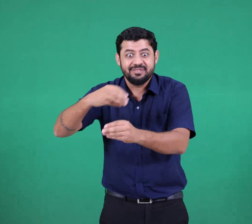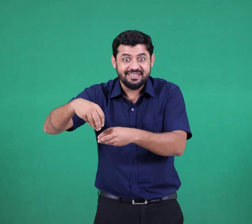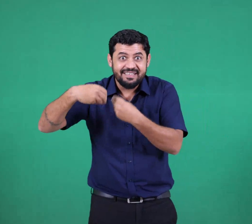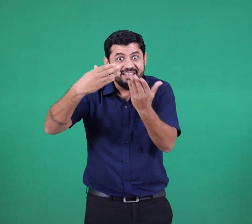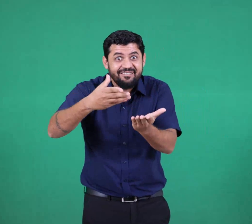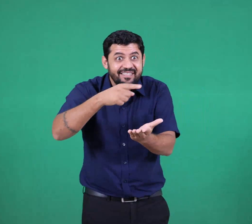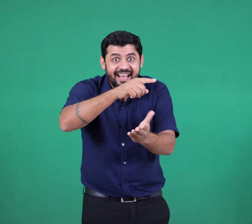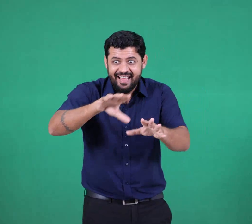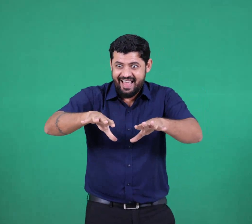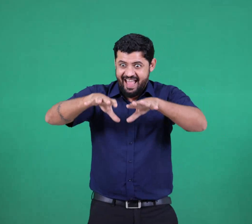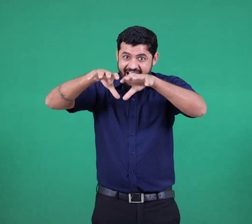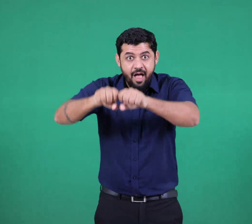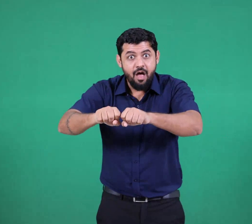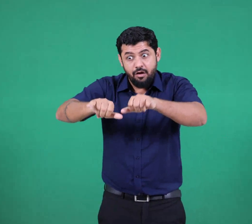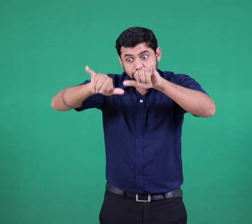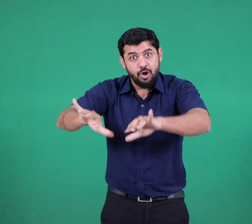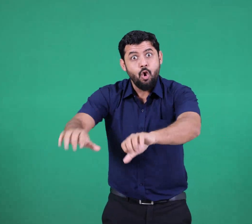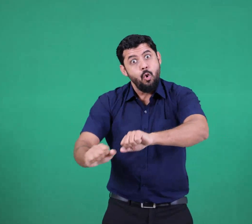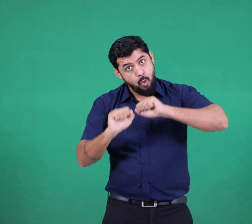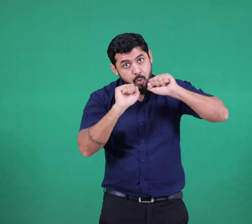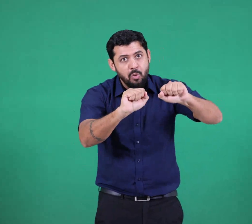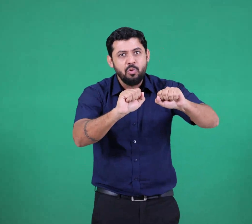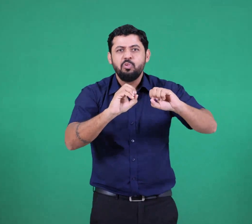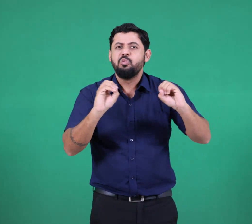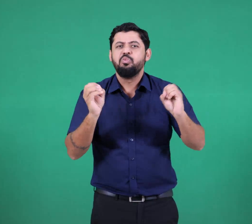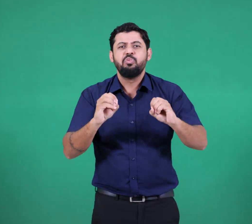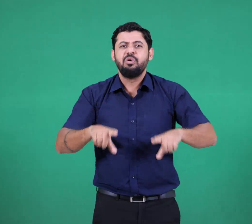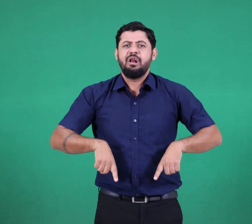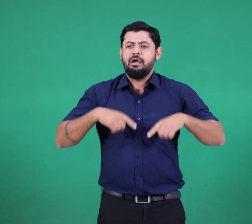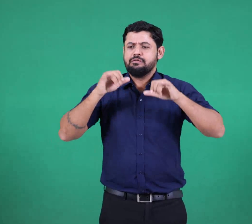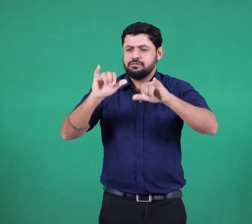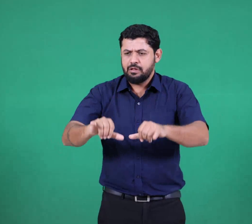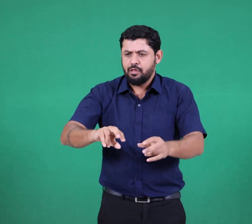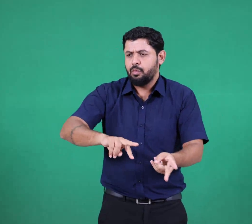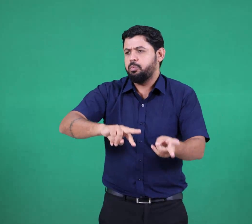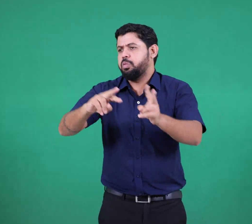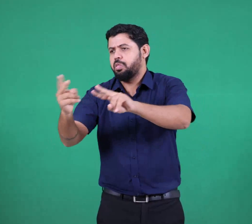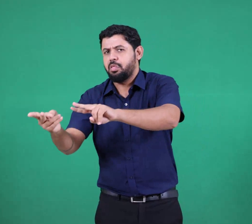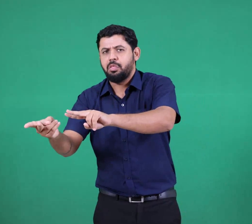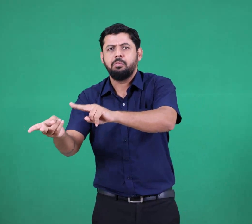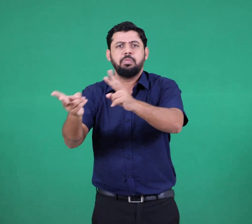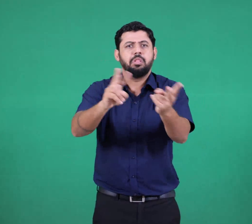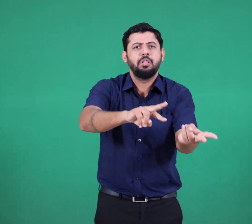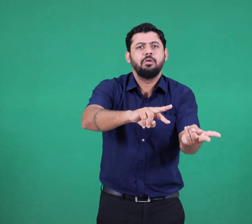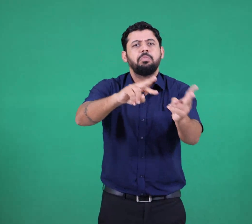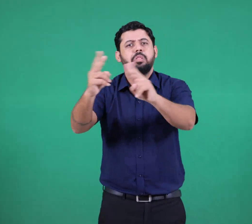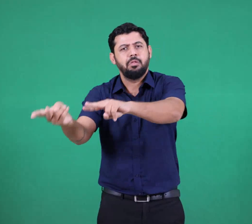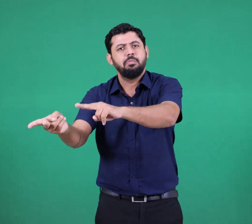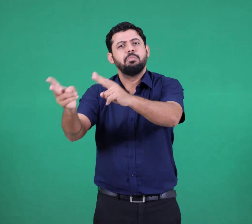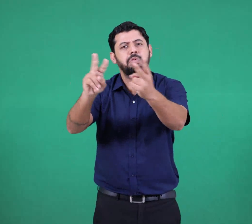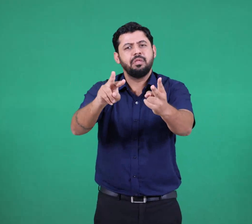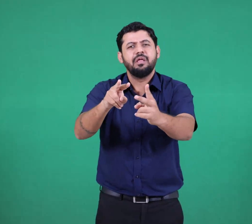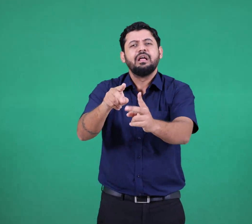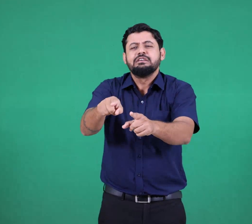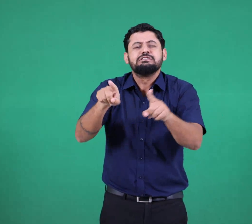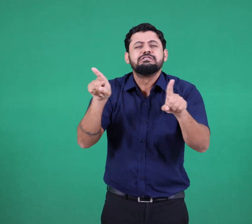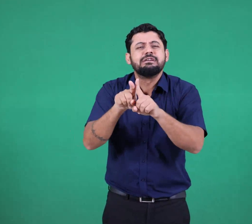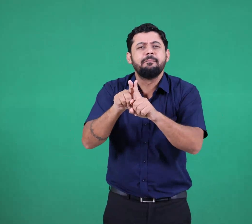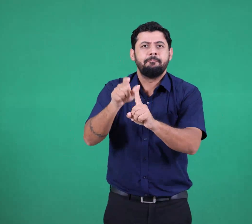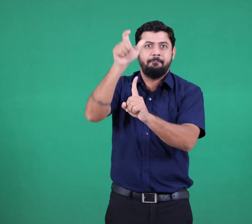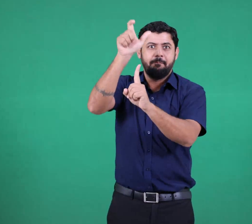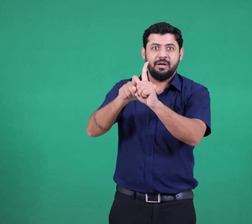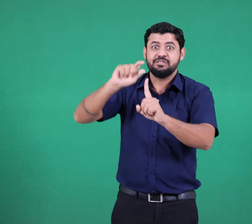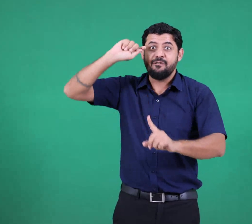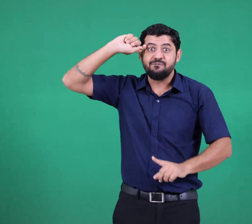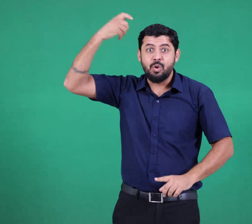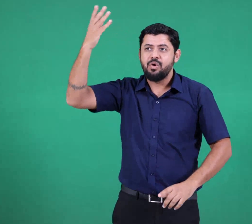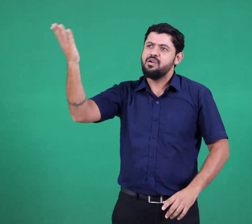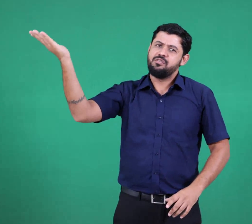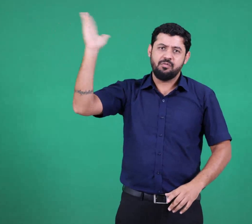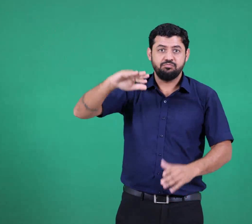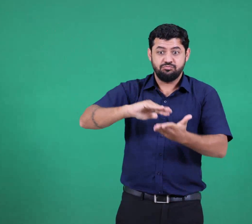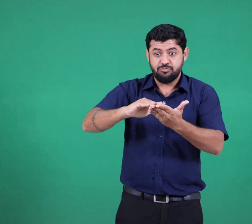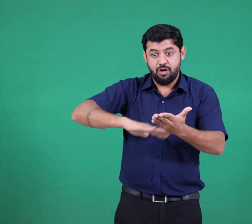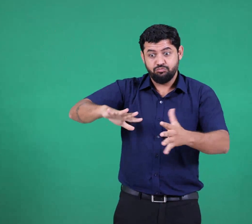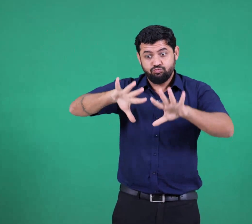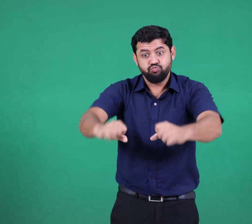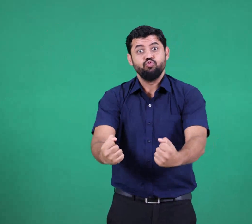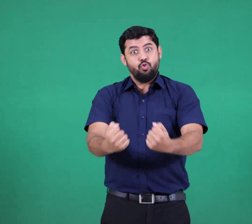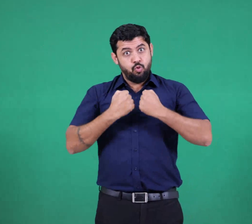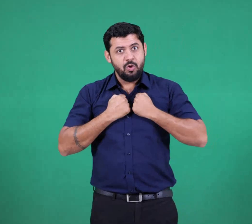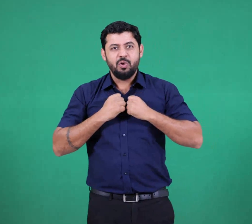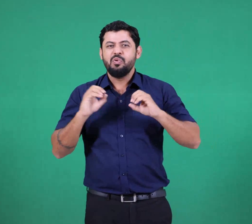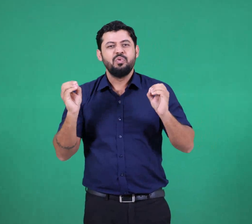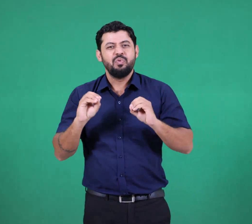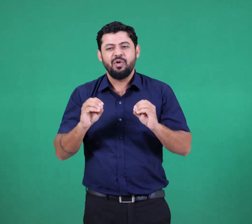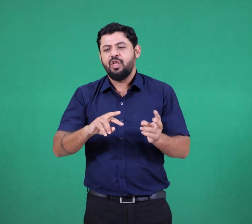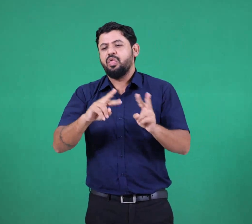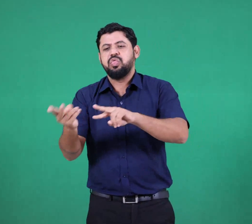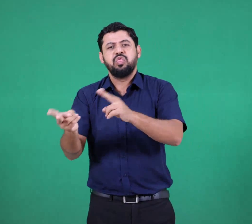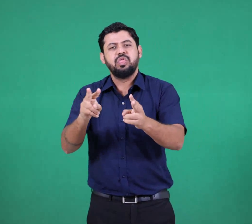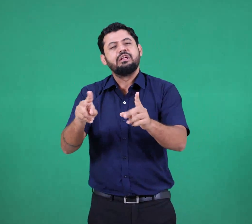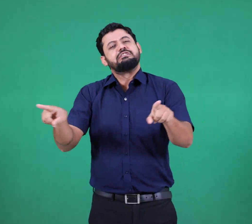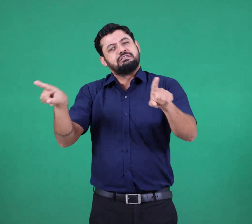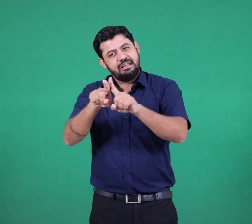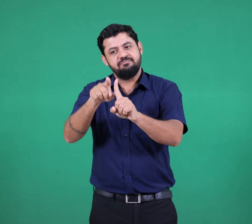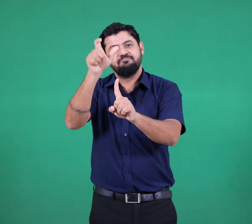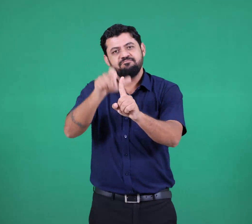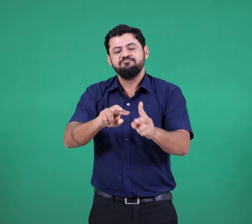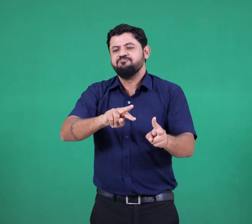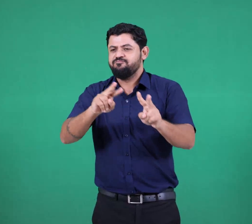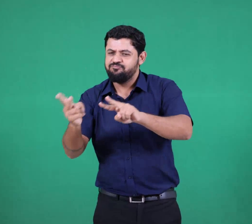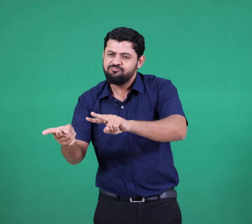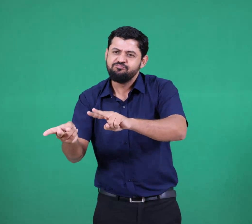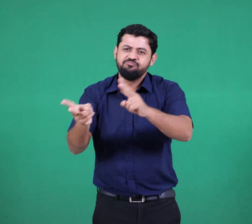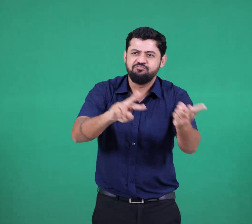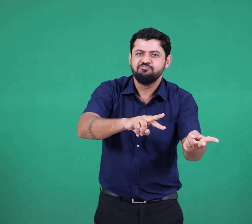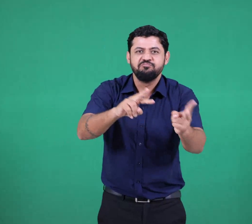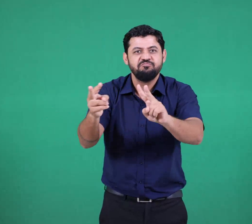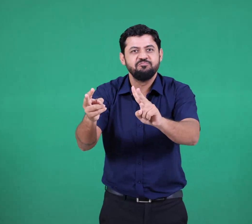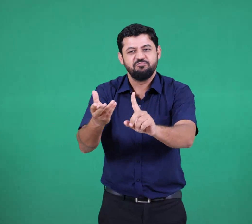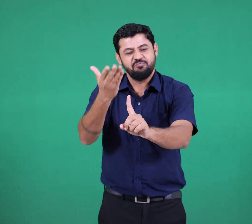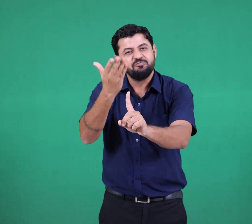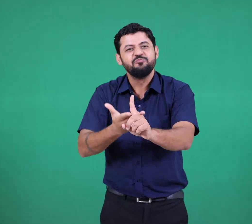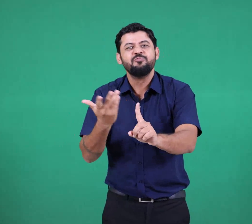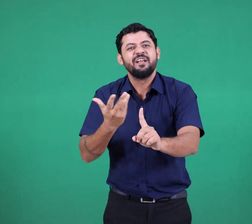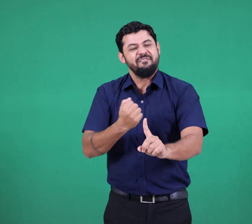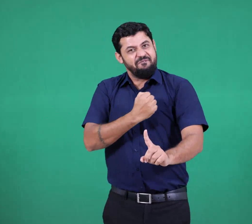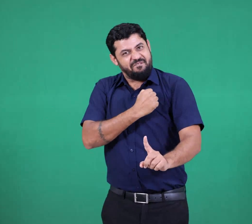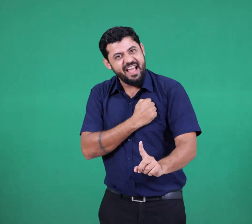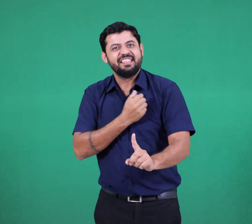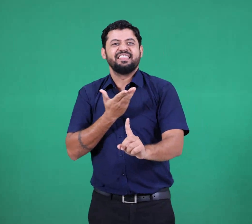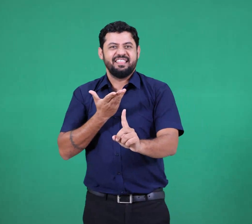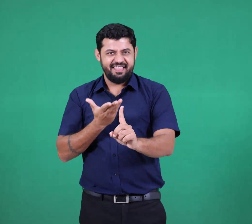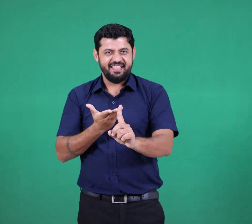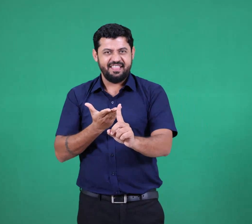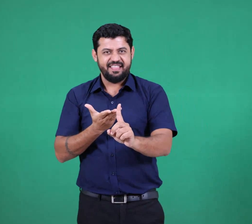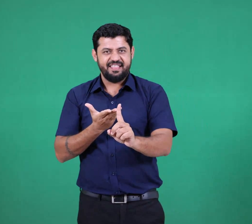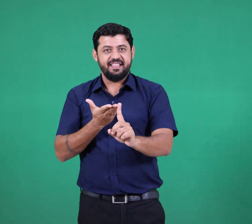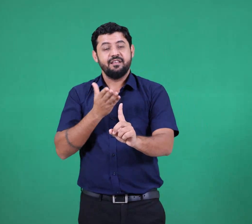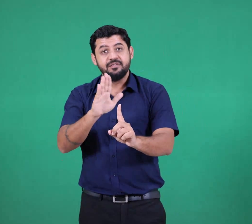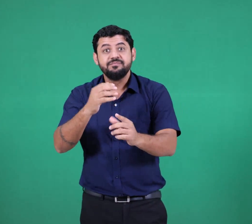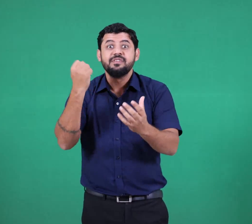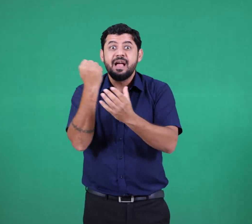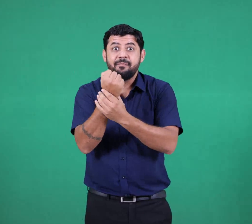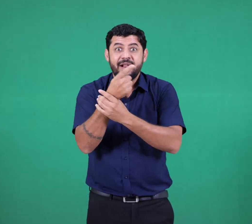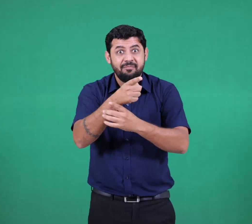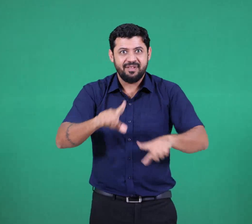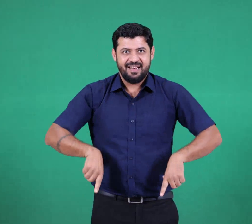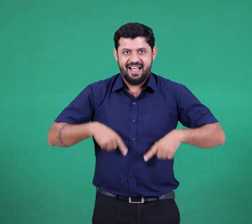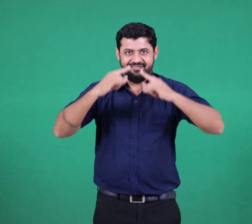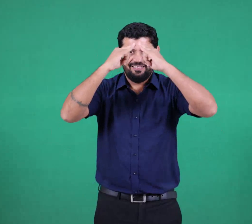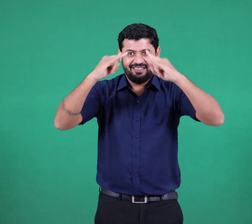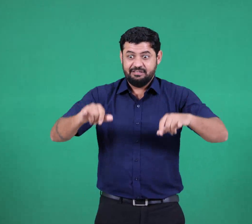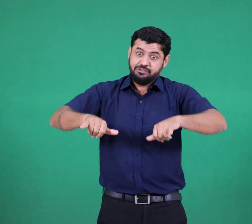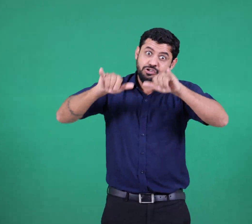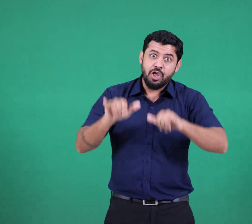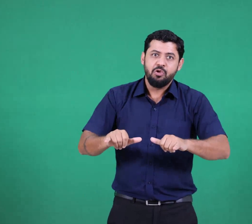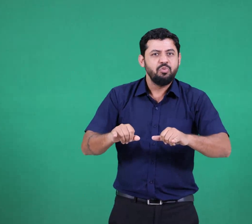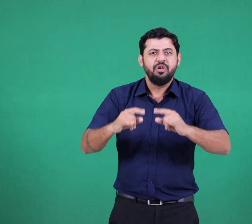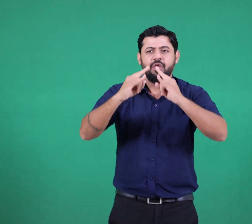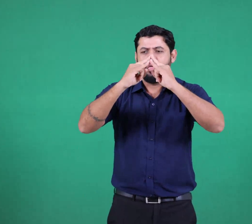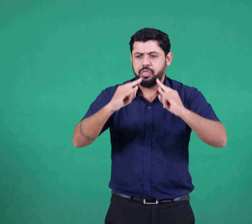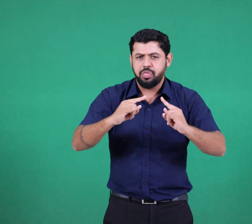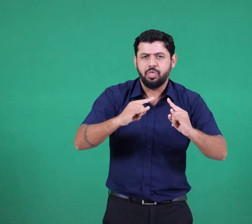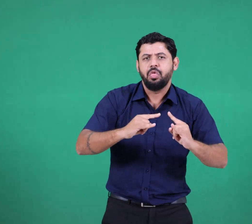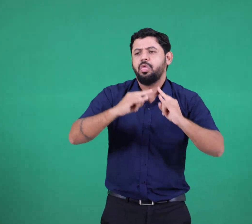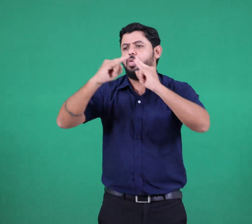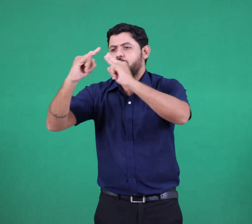By faith he dwelt in the promised land as a stranger in a foreign country.